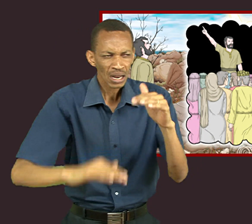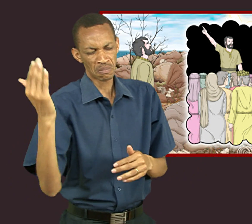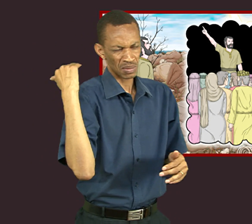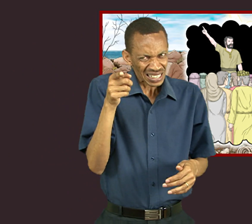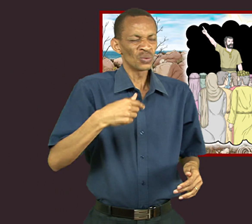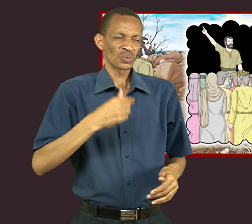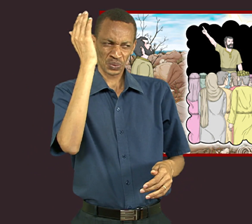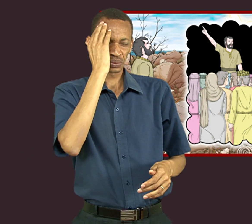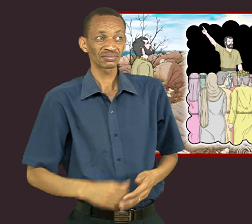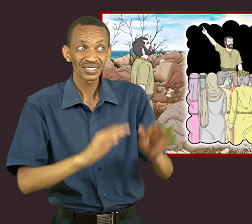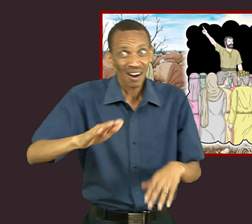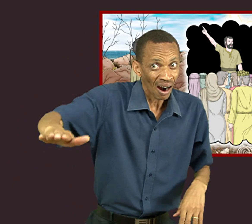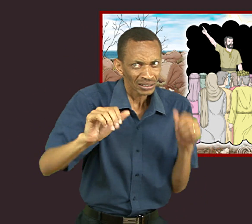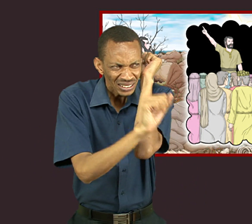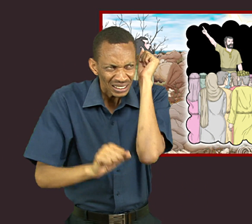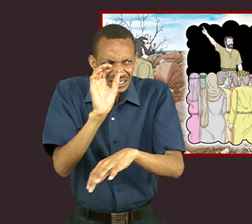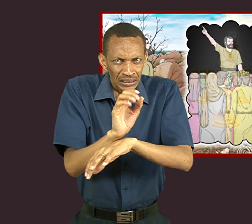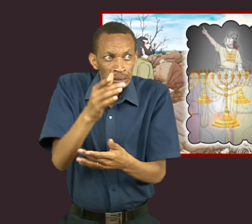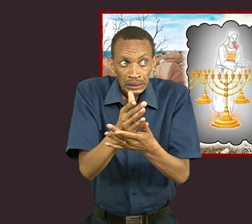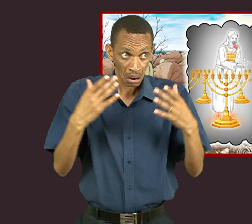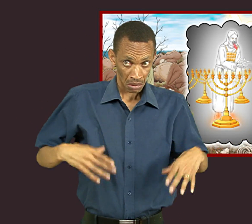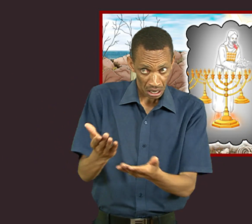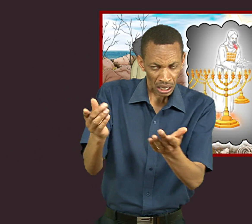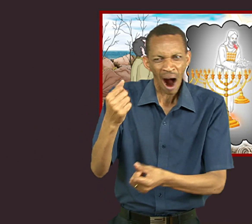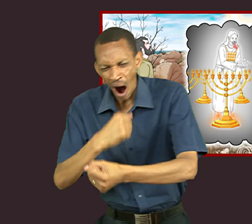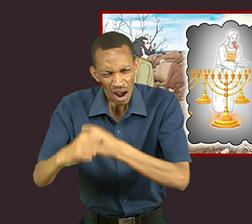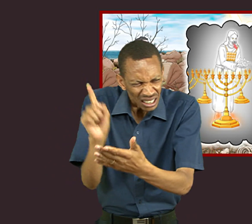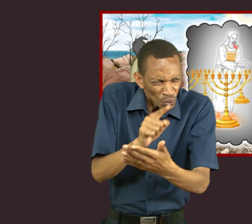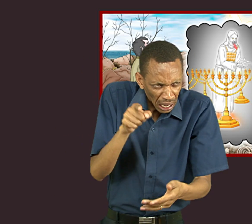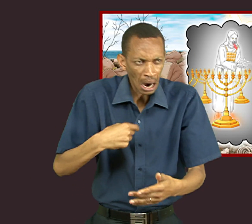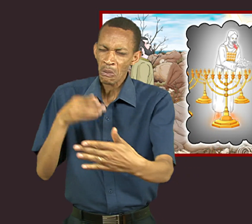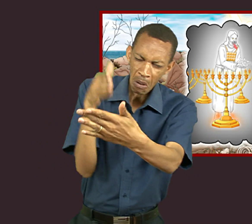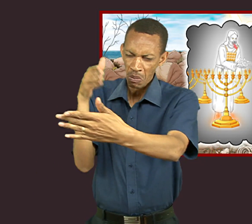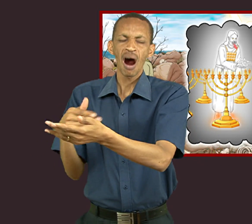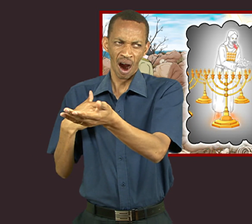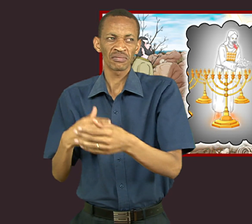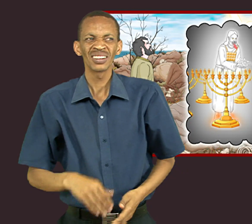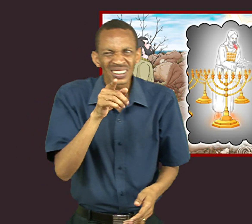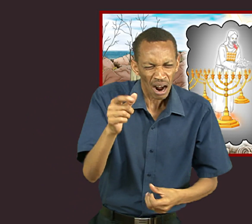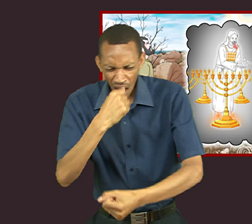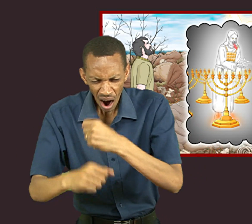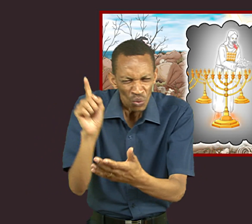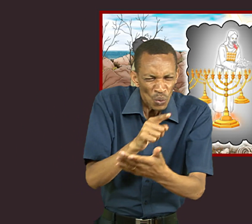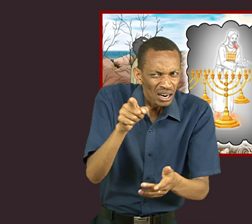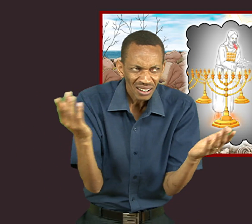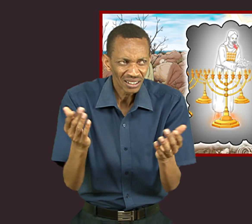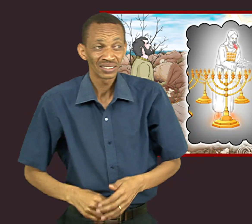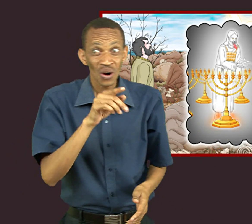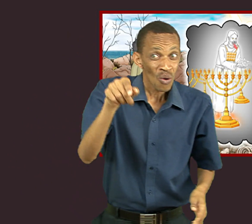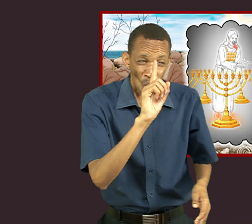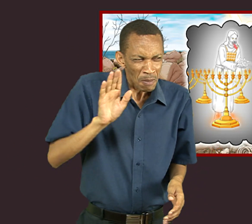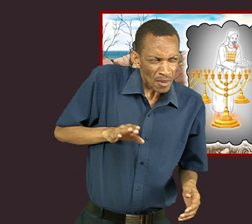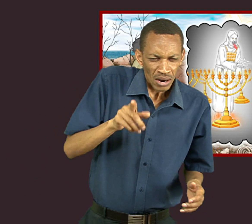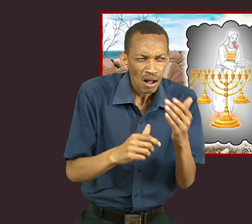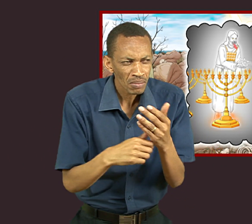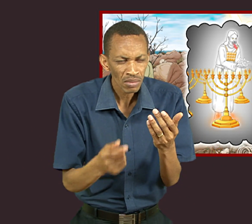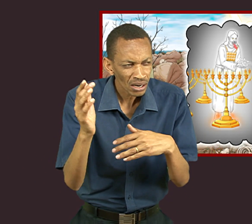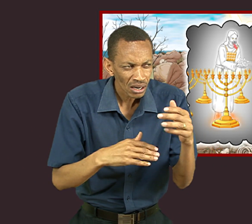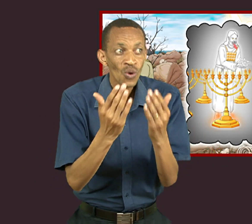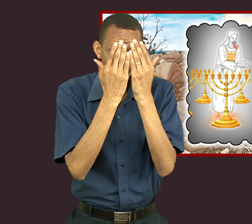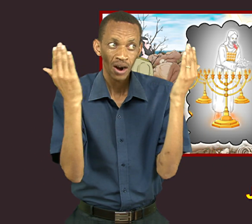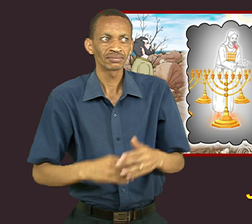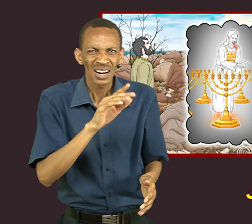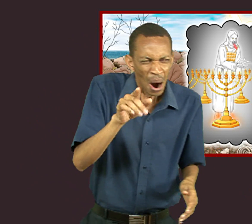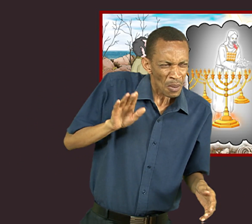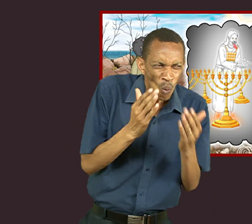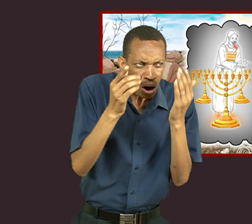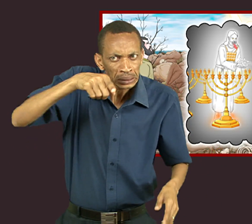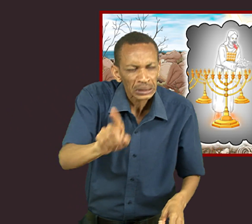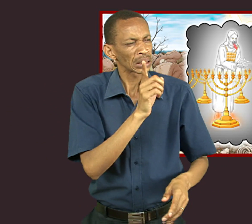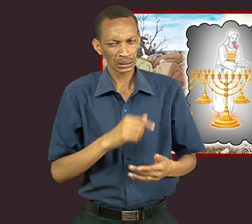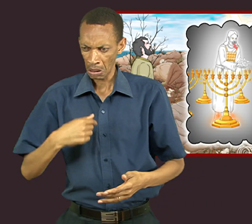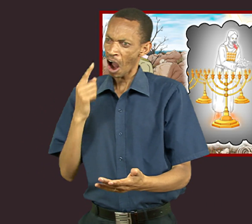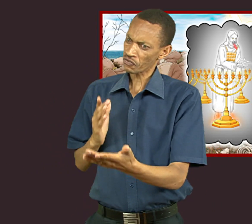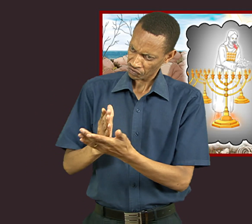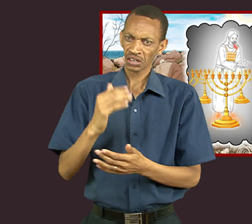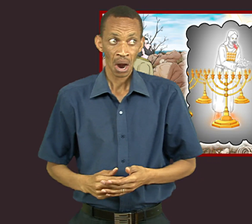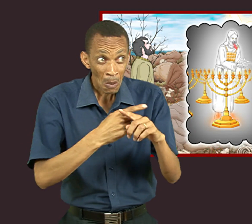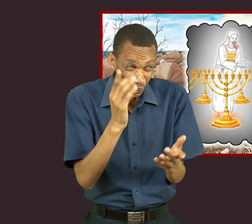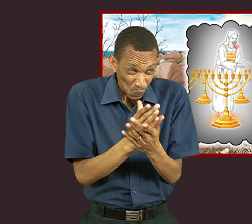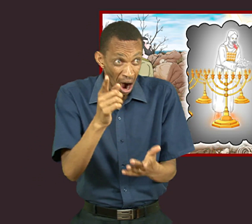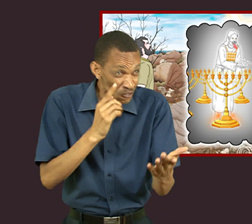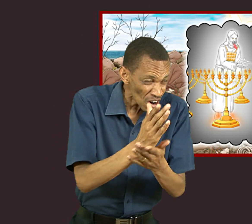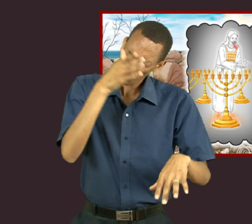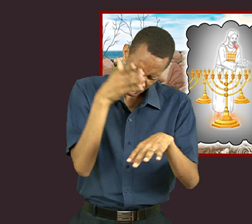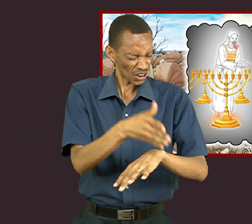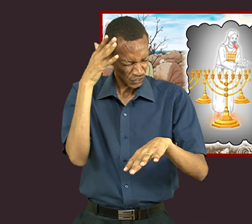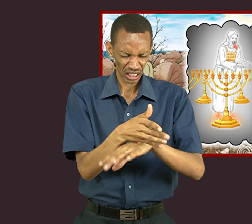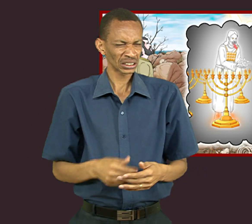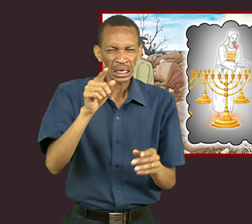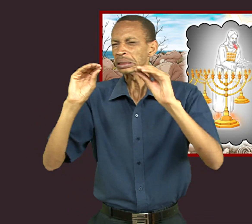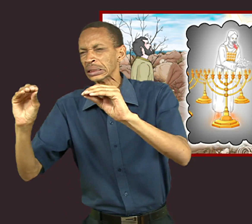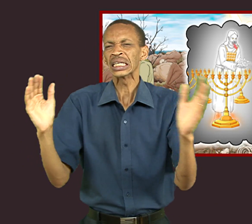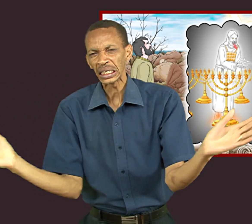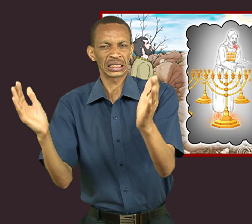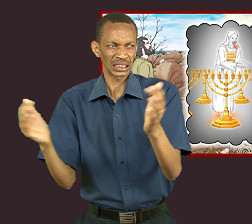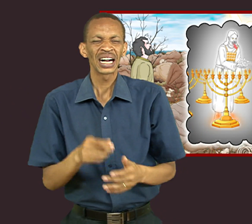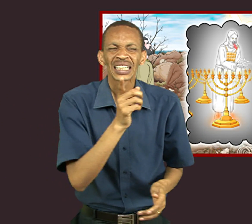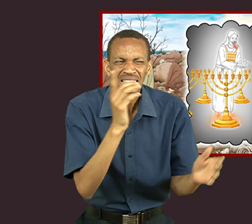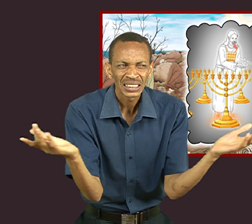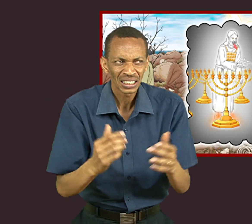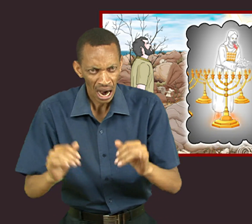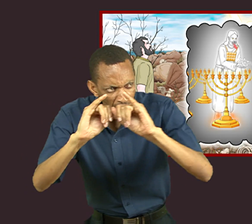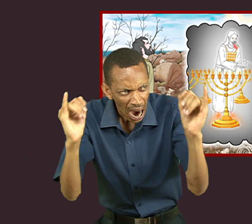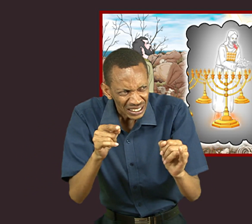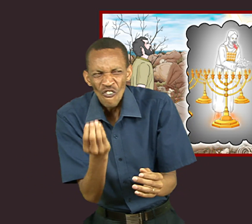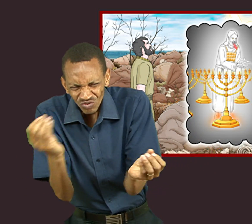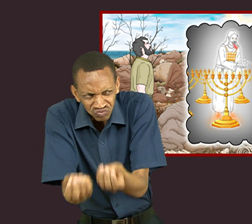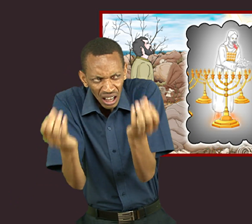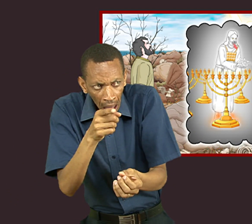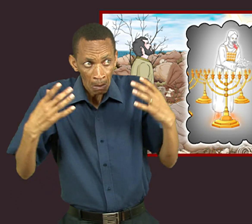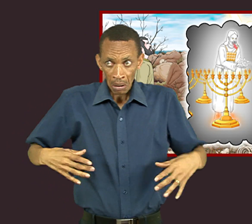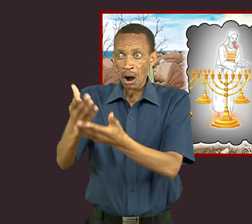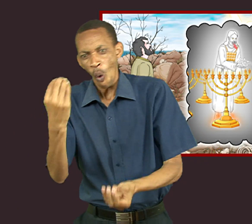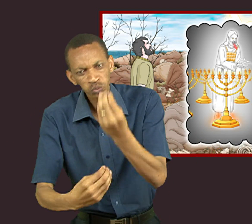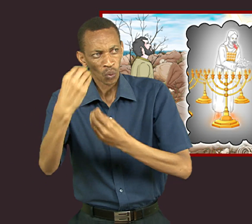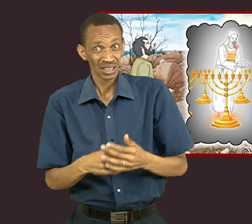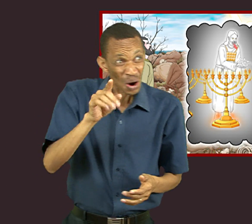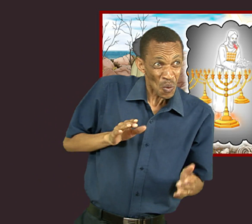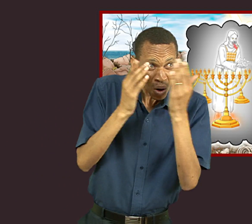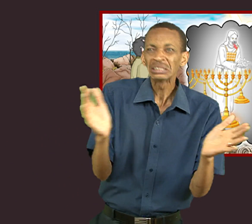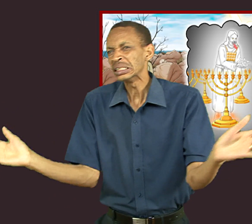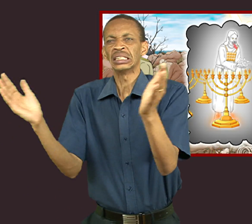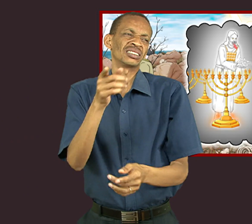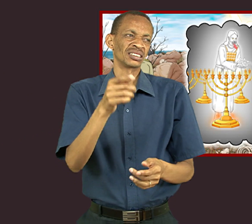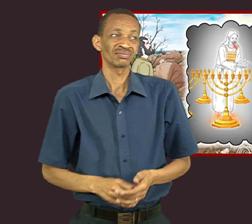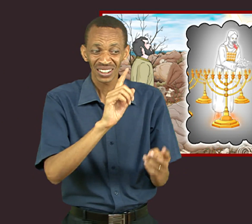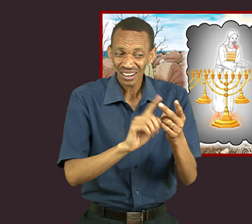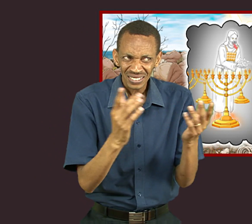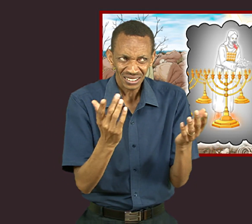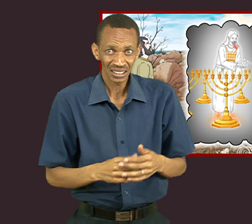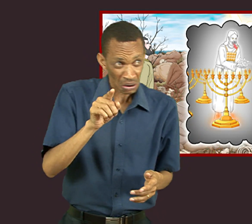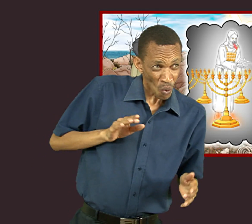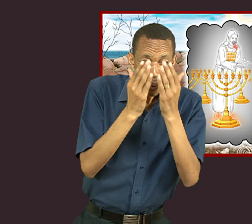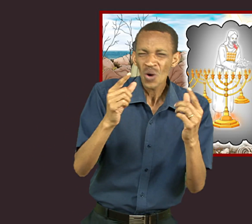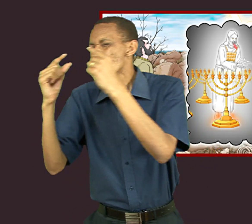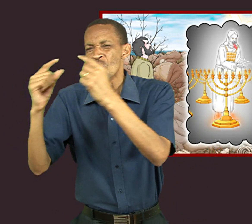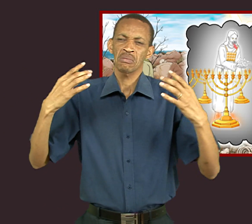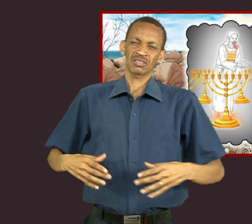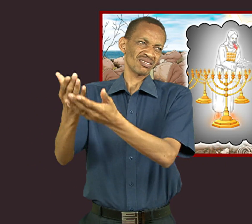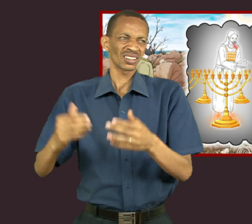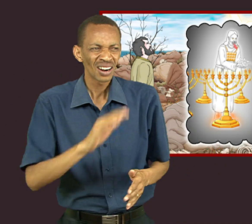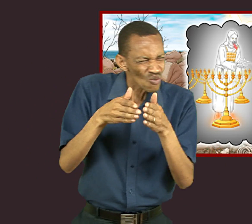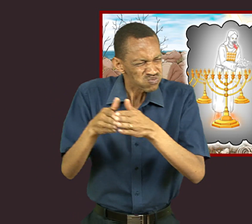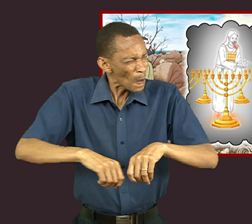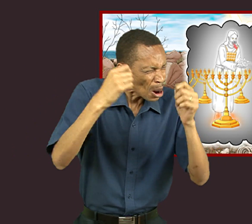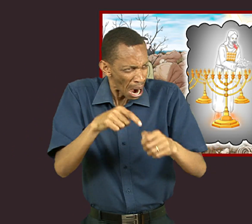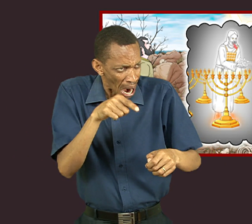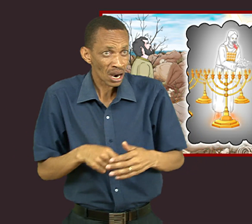But I have this against you: You tolerate that woman Jezebel, who calls herself a prophetess. By her teaching she misleads My servants to be sexually immoral and to eat food sacrificed to idols.